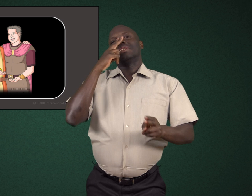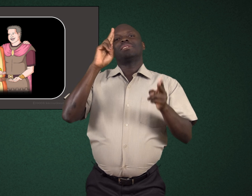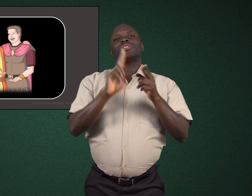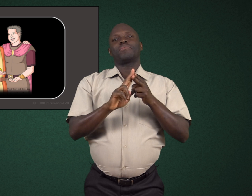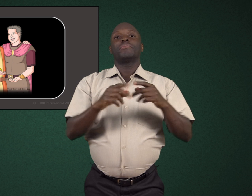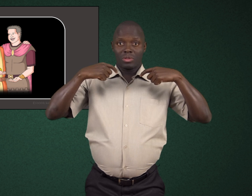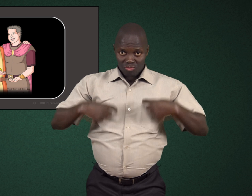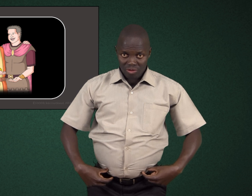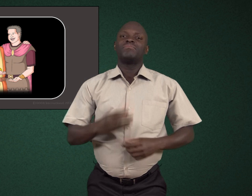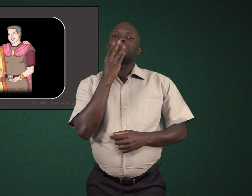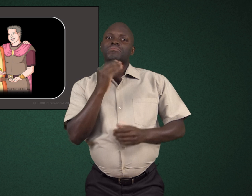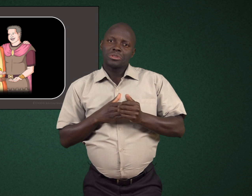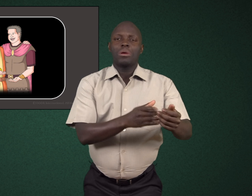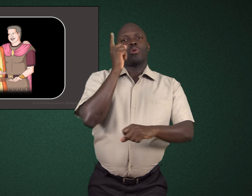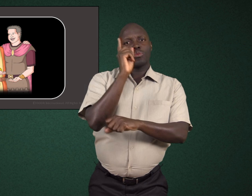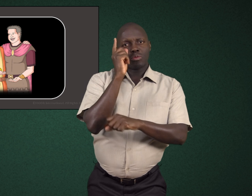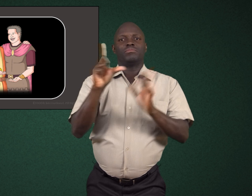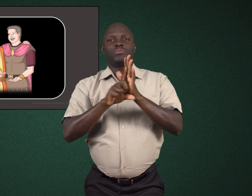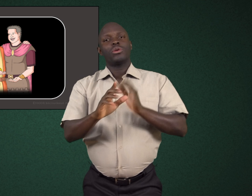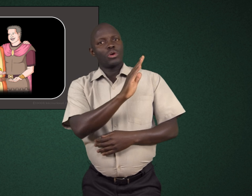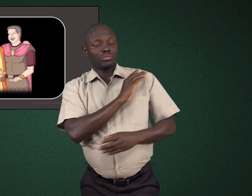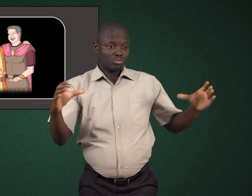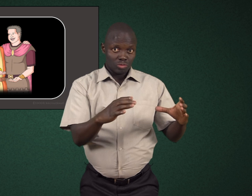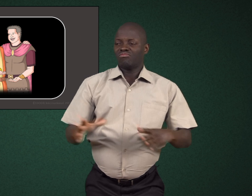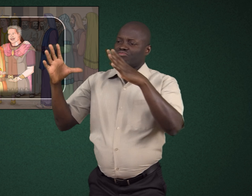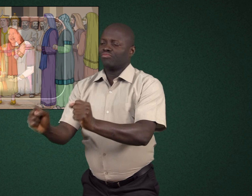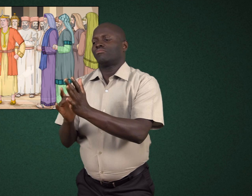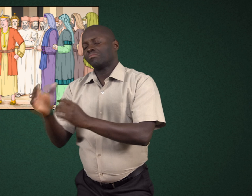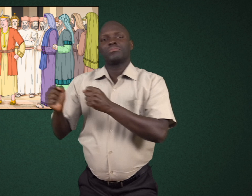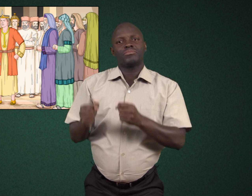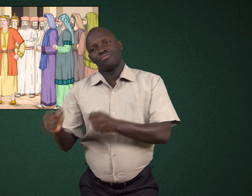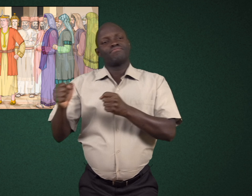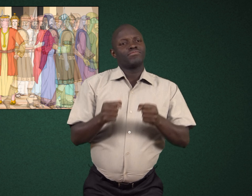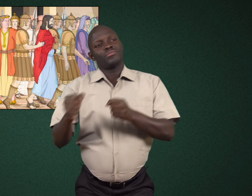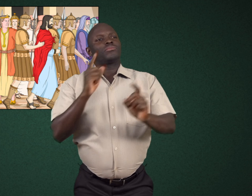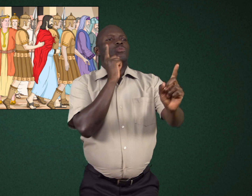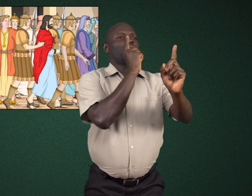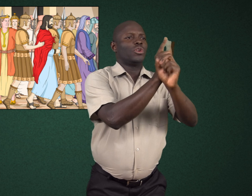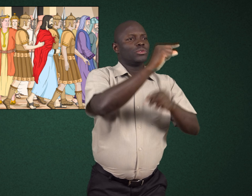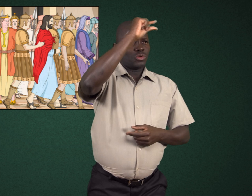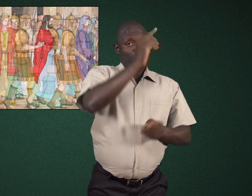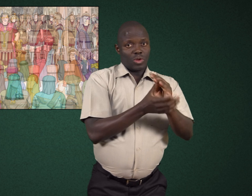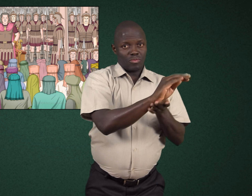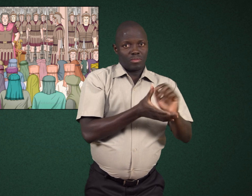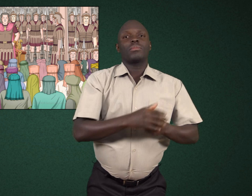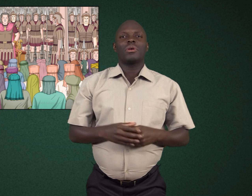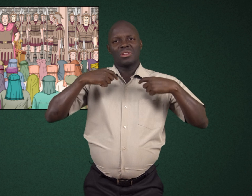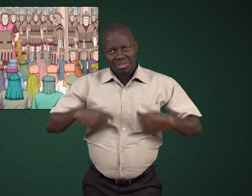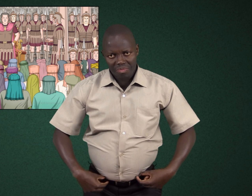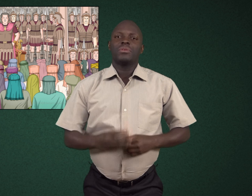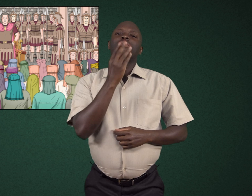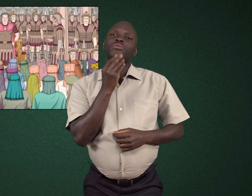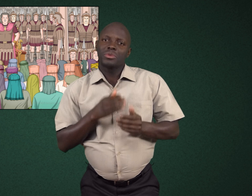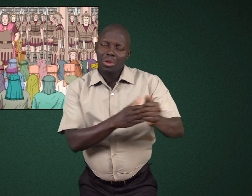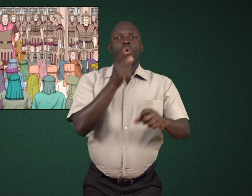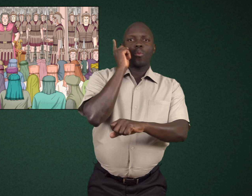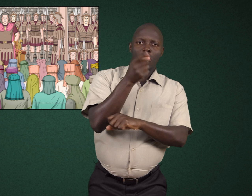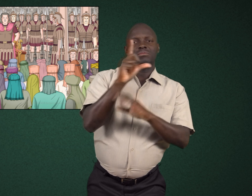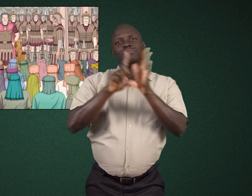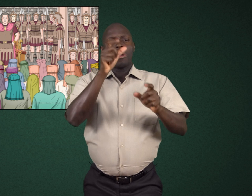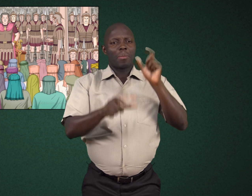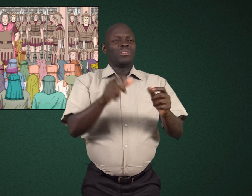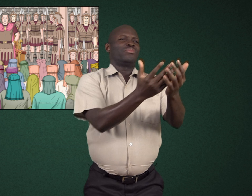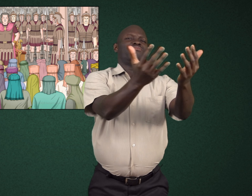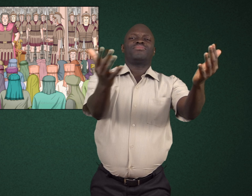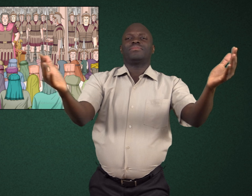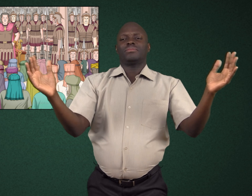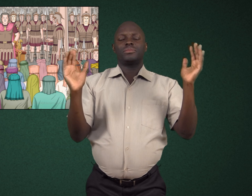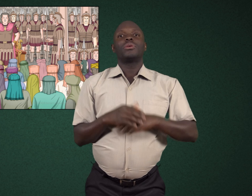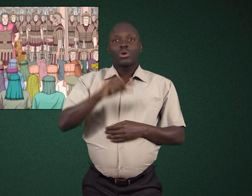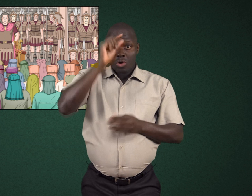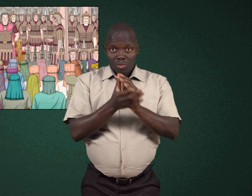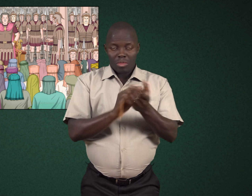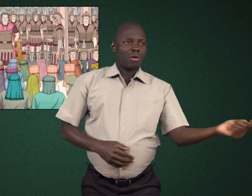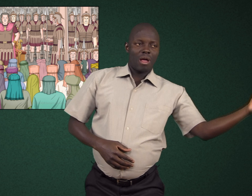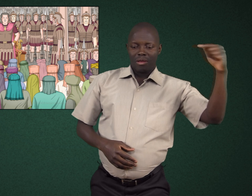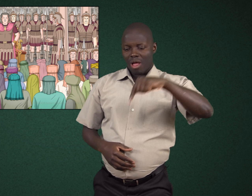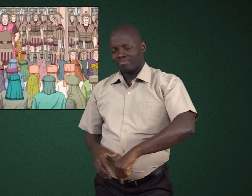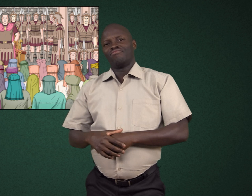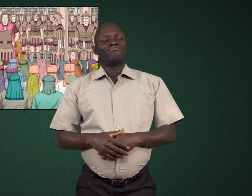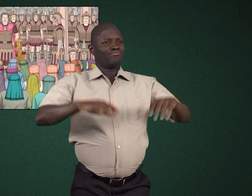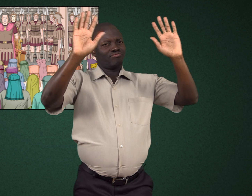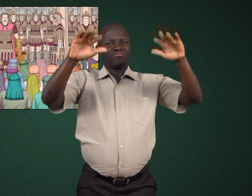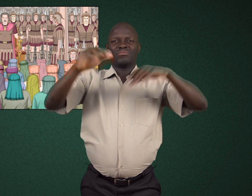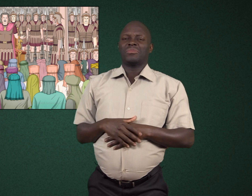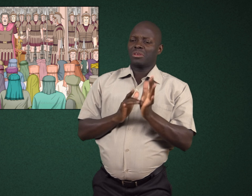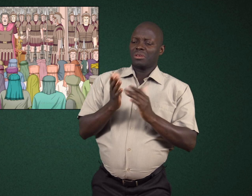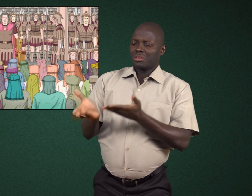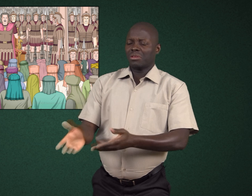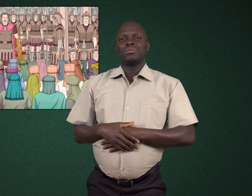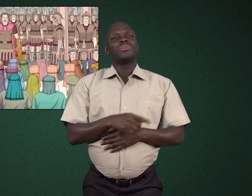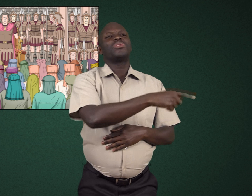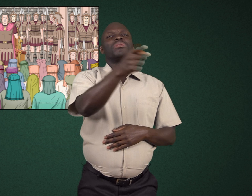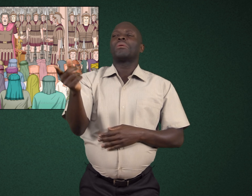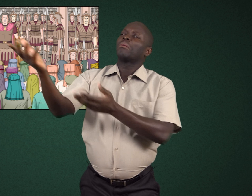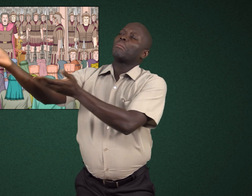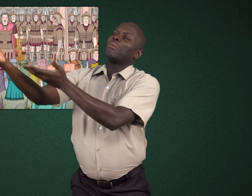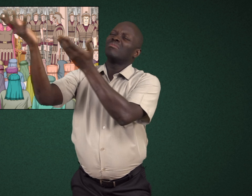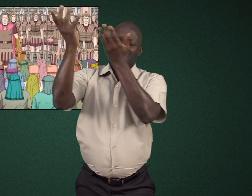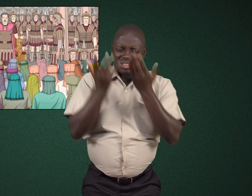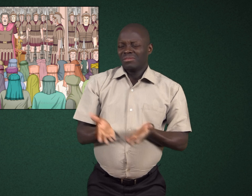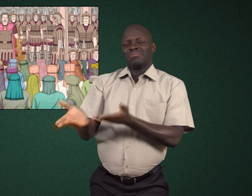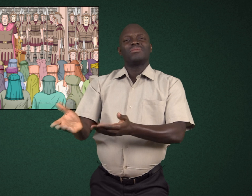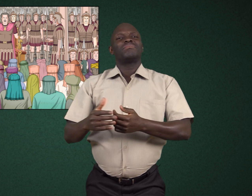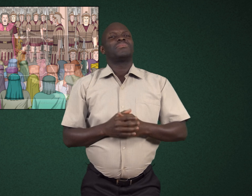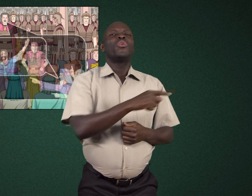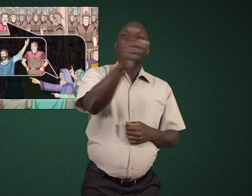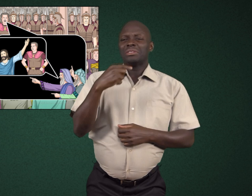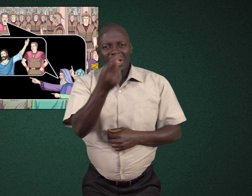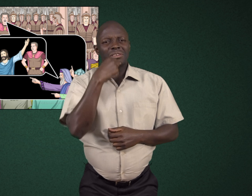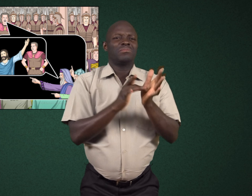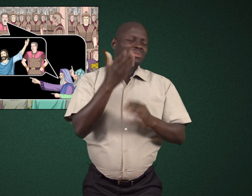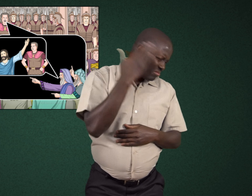Then Pilate called together the chief priests, the rulers, and the people, and said to them, “You brought me this man as one who was inciting the people to rebellion.